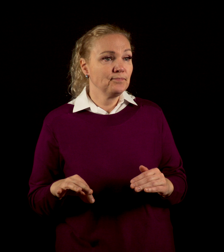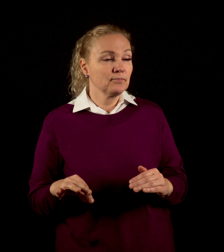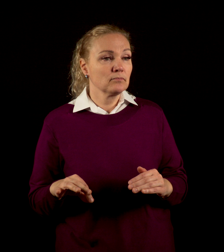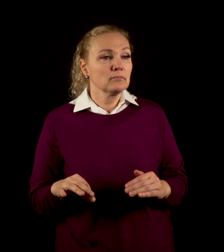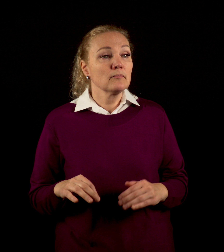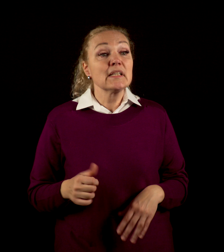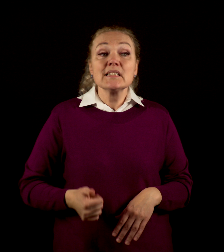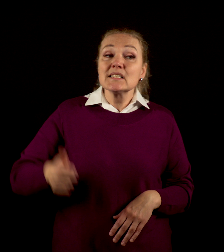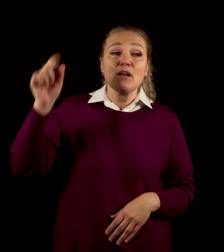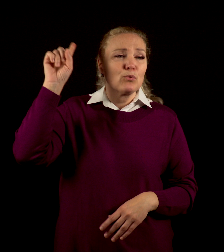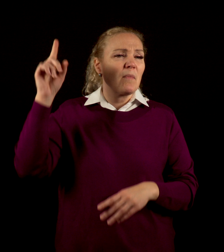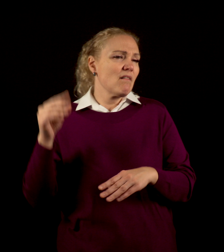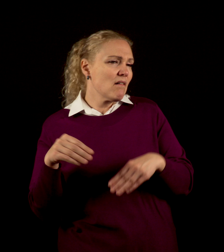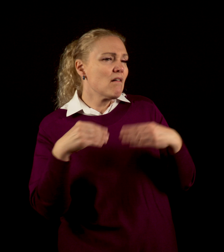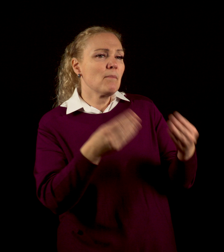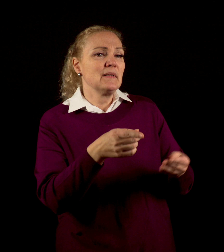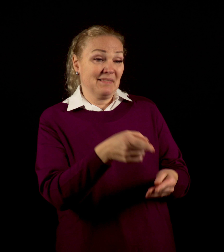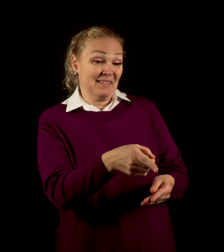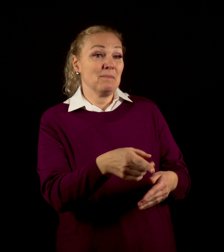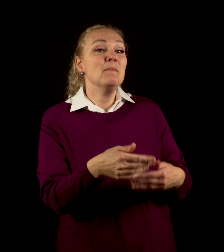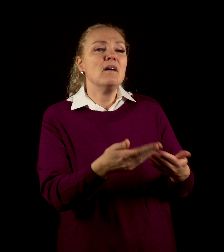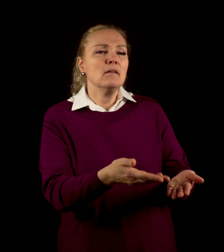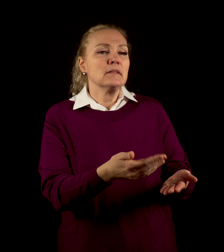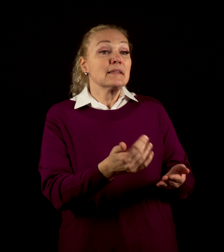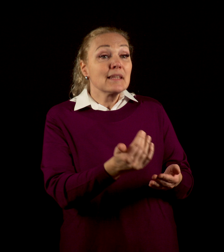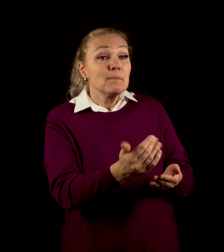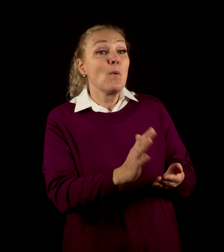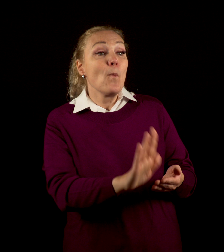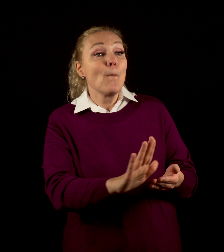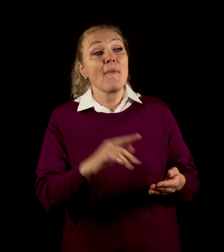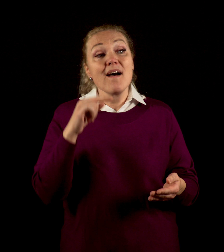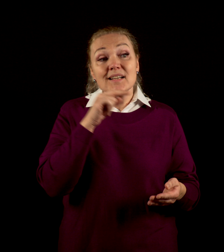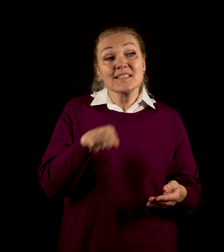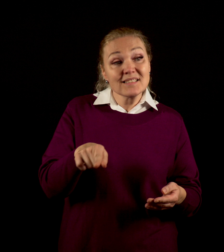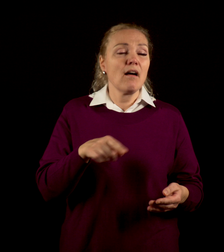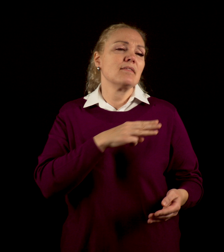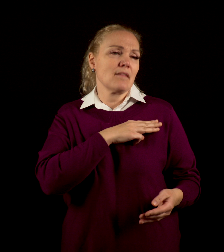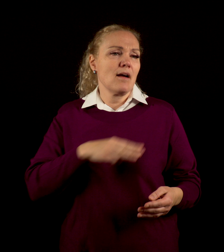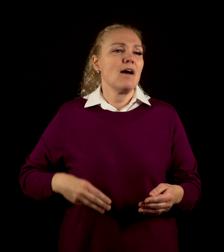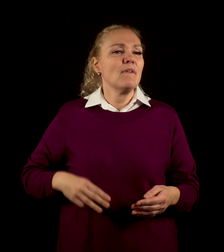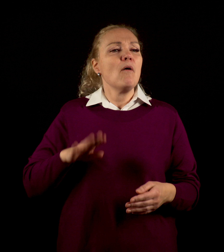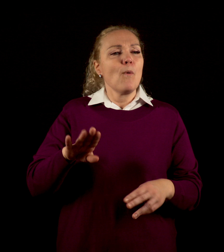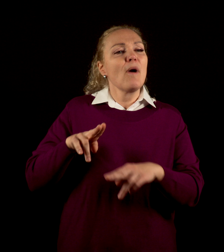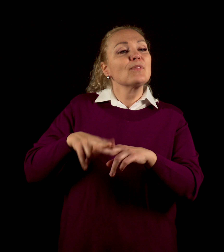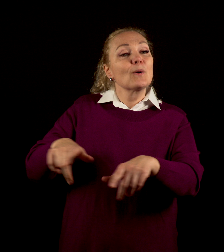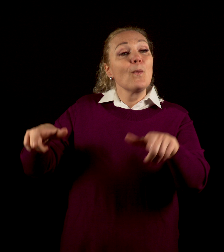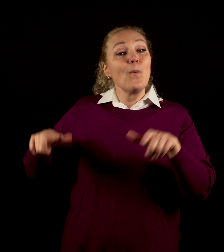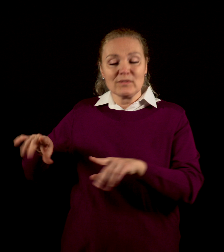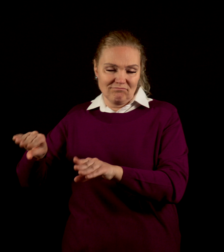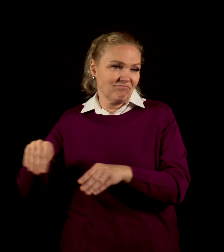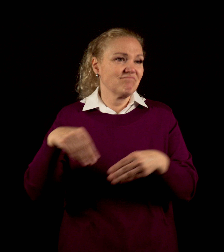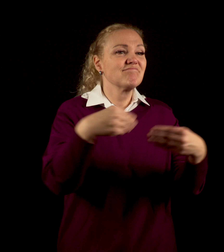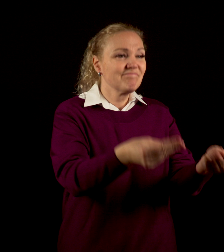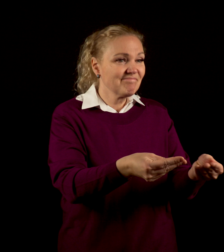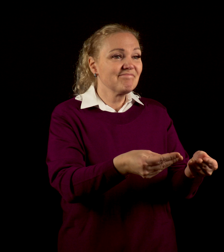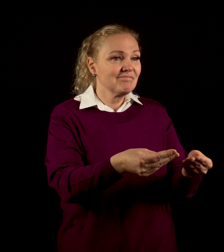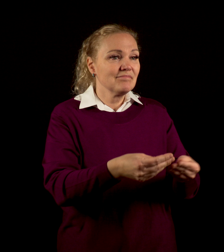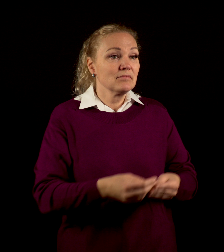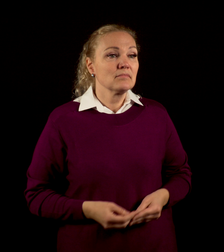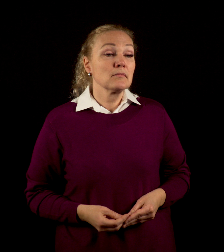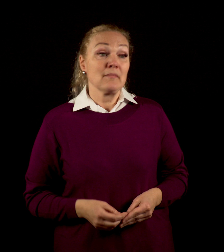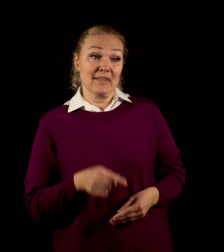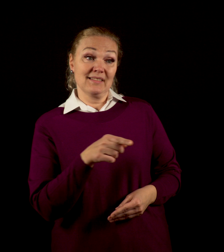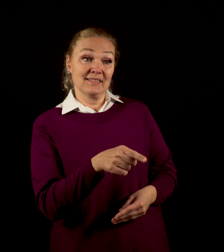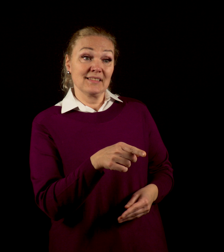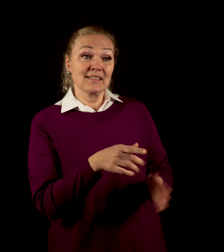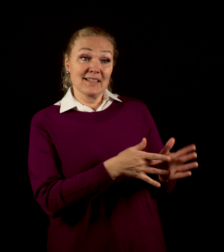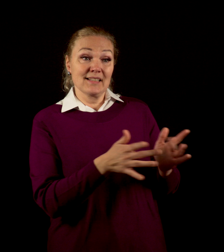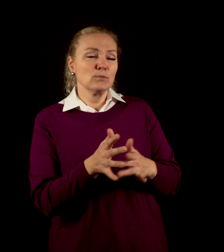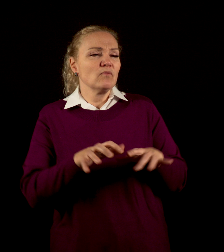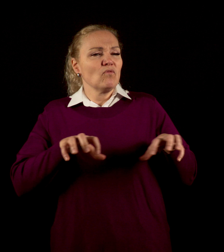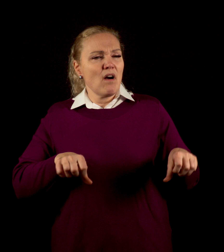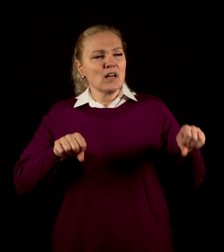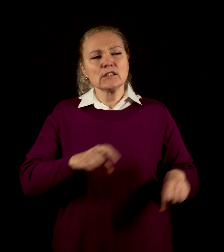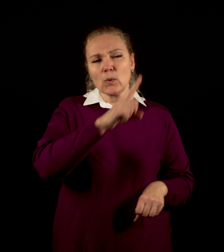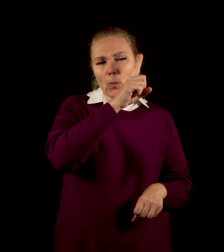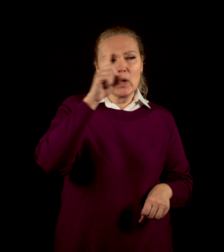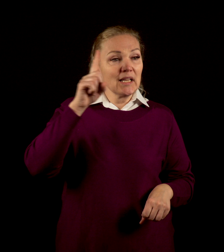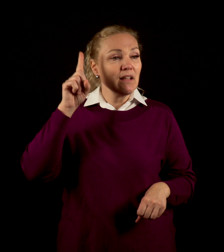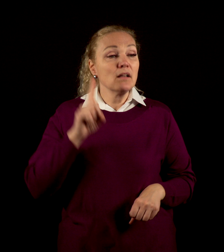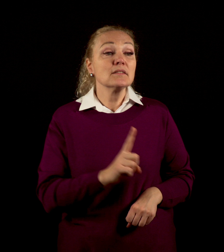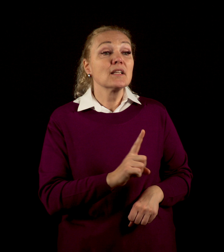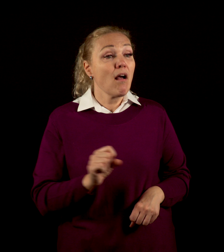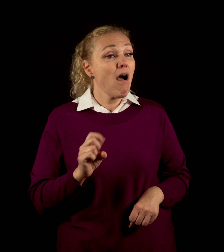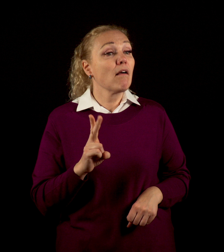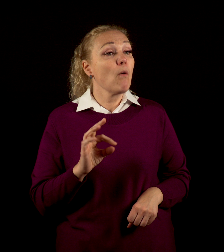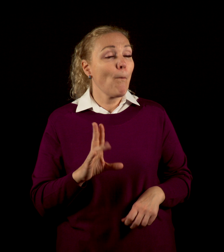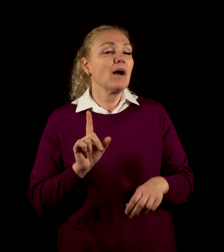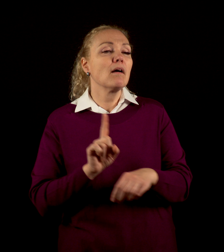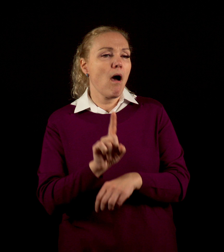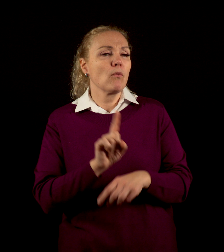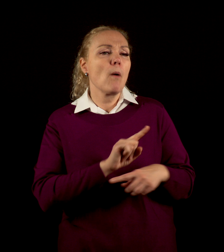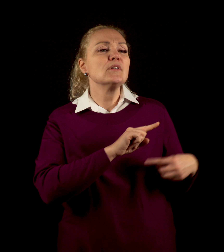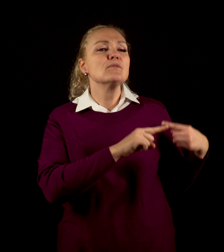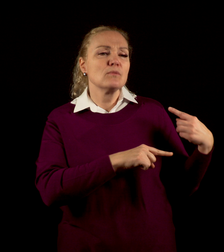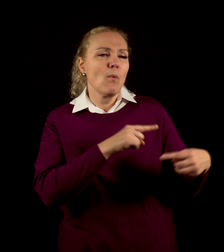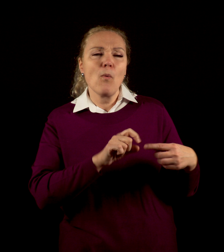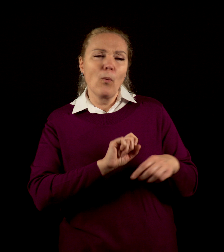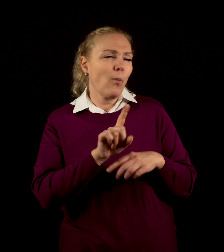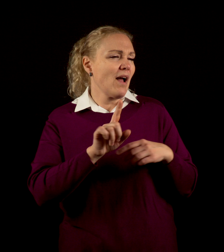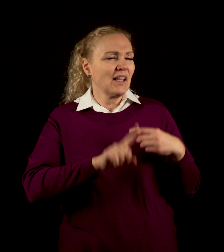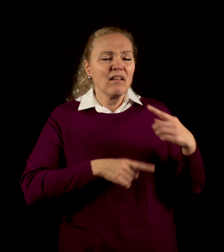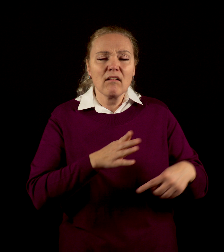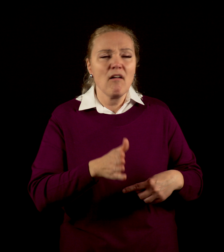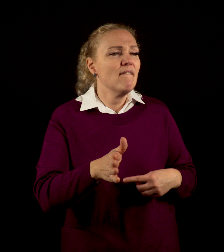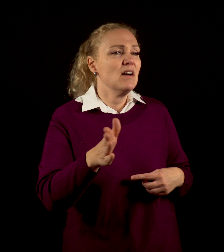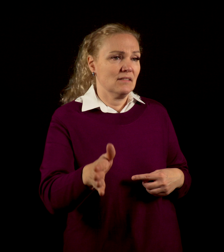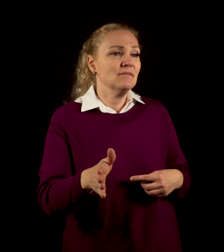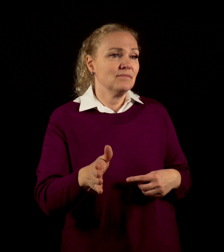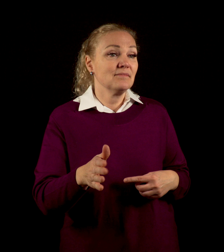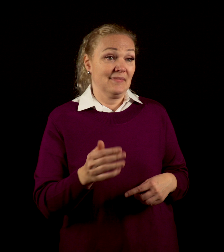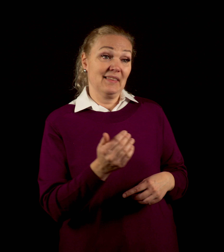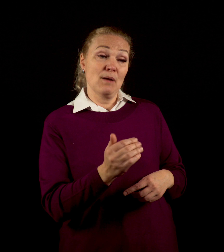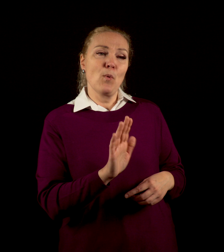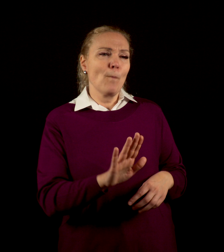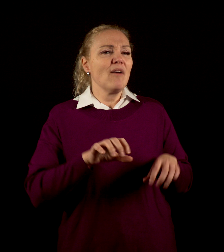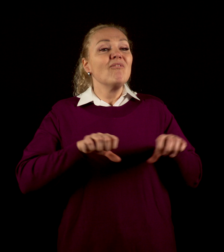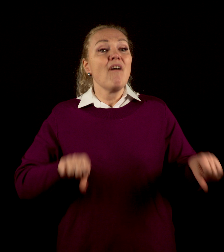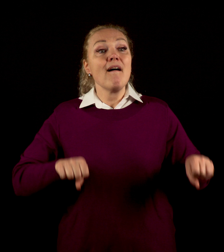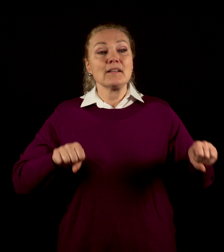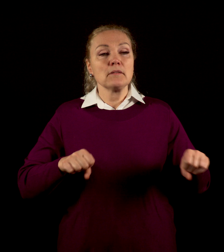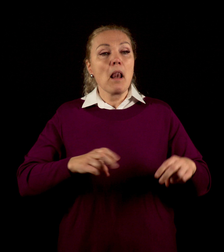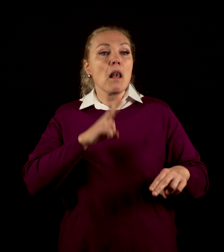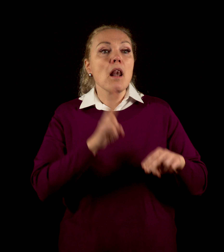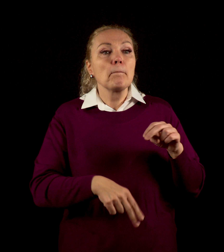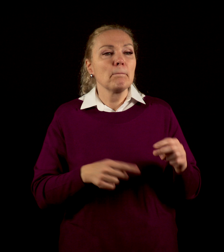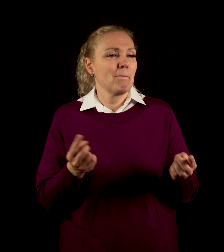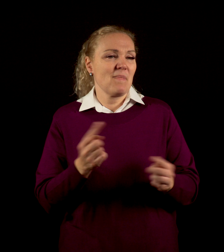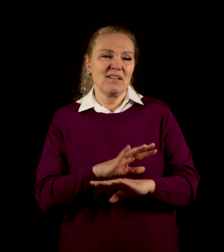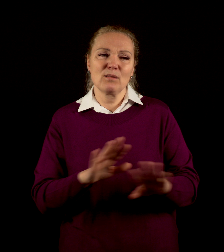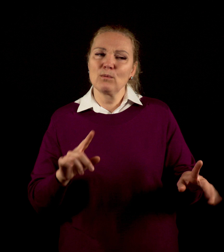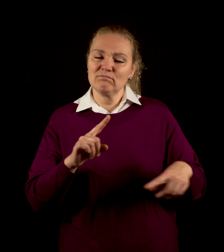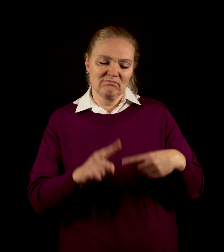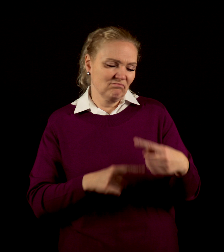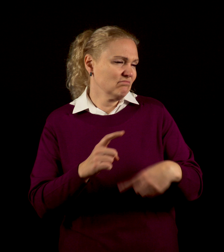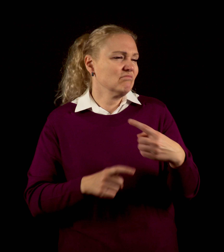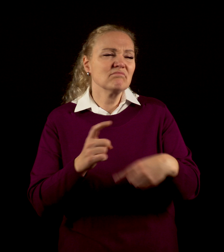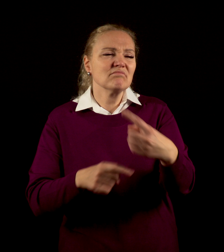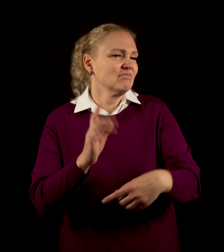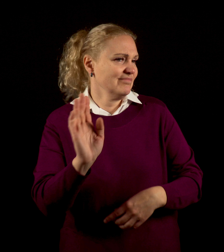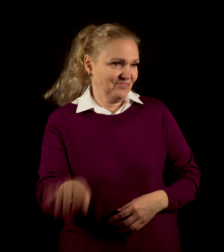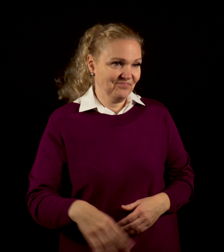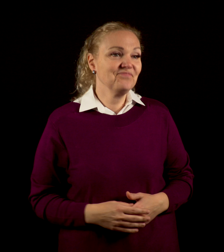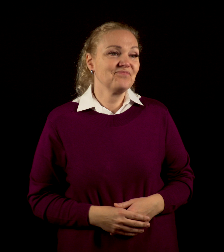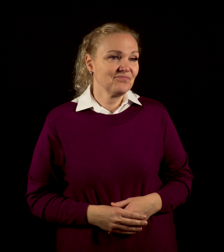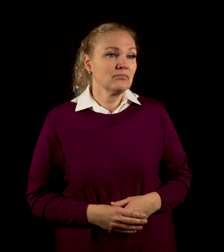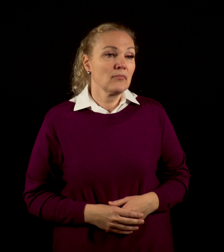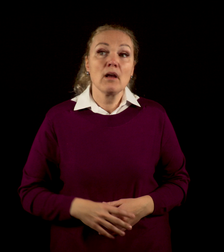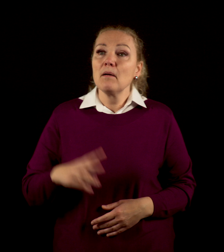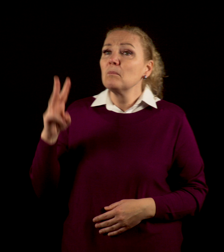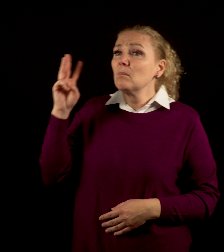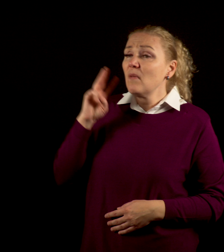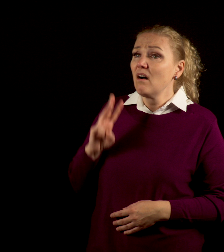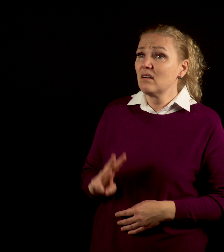The Lord God will give Him the throne of His father David, and He will reign over the house of Jacob forever. His kingdom will never end!”